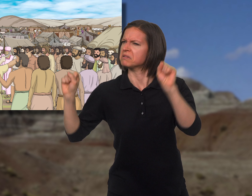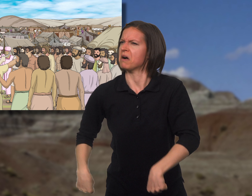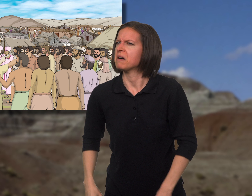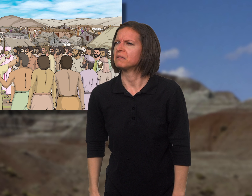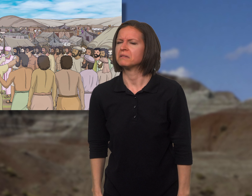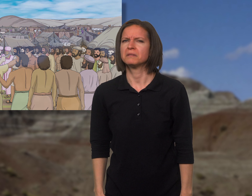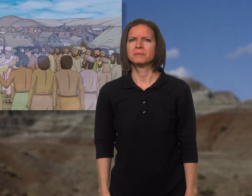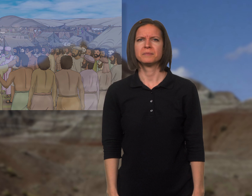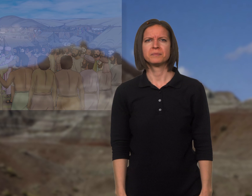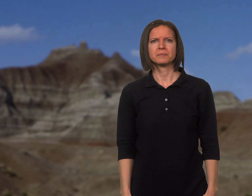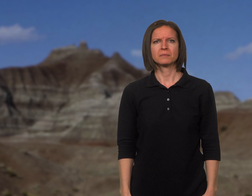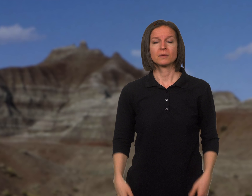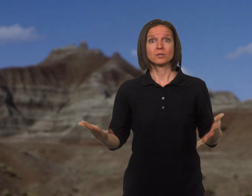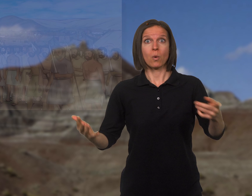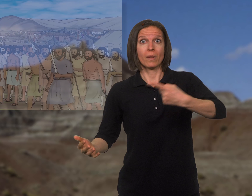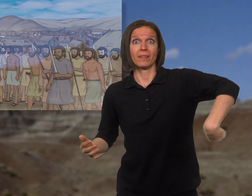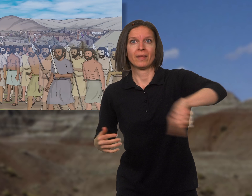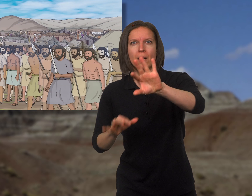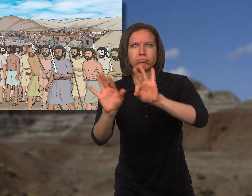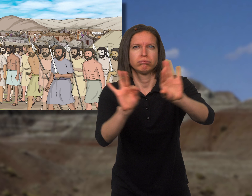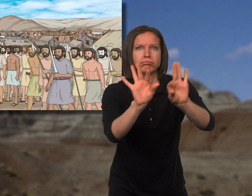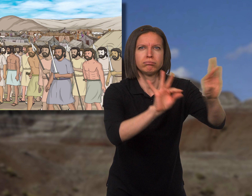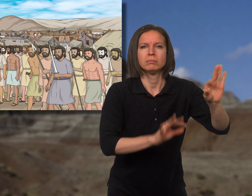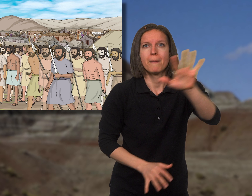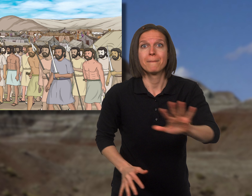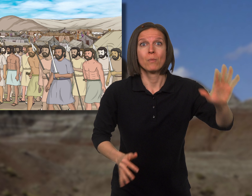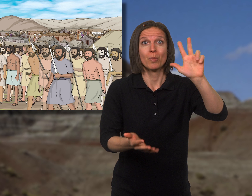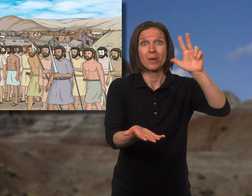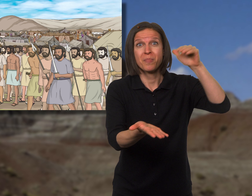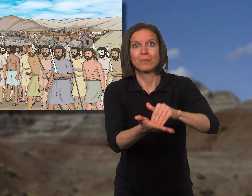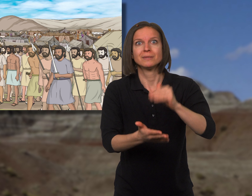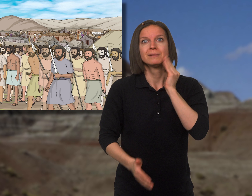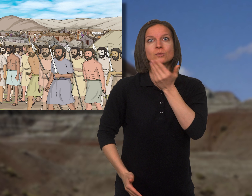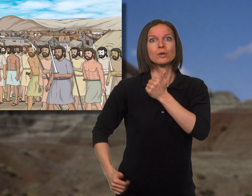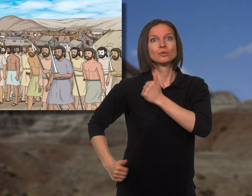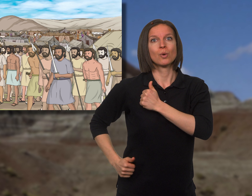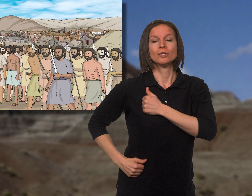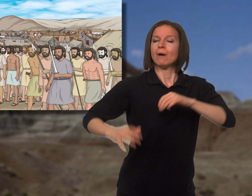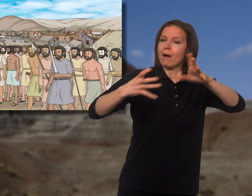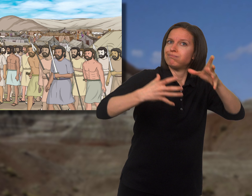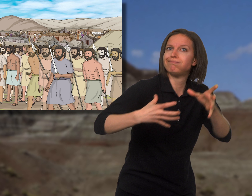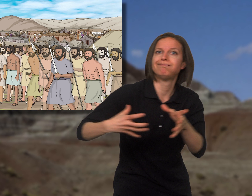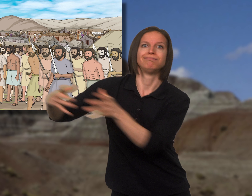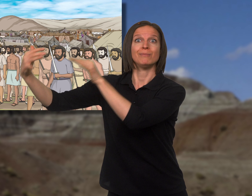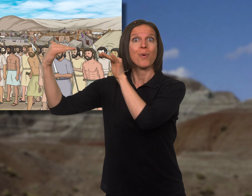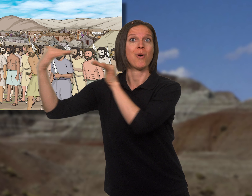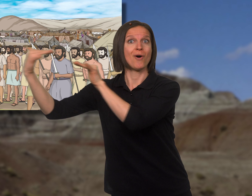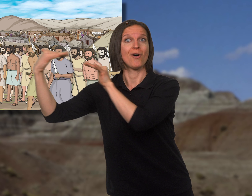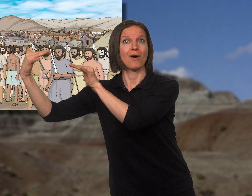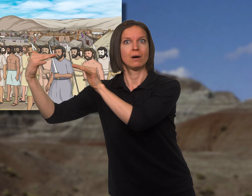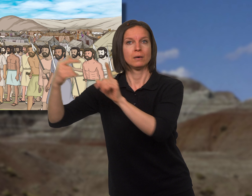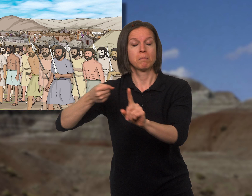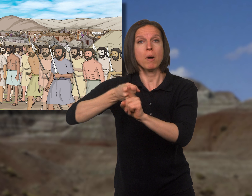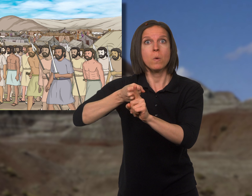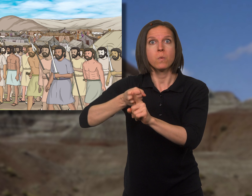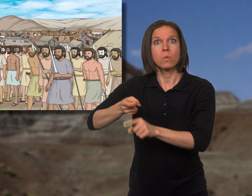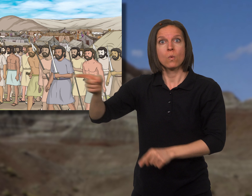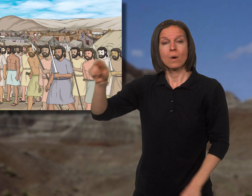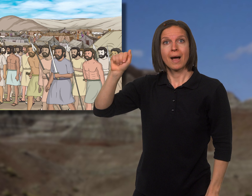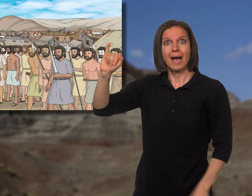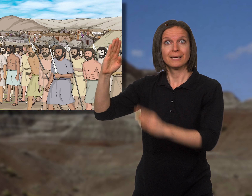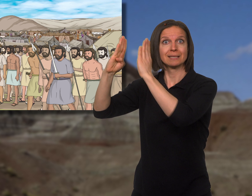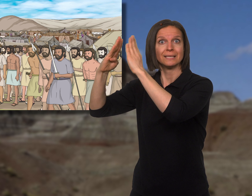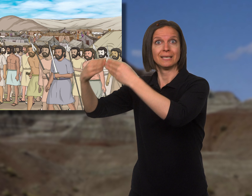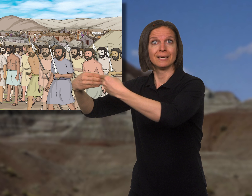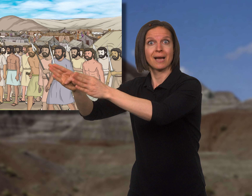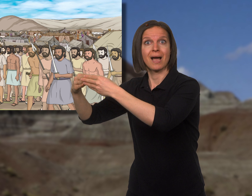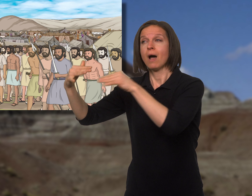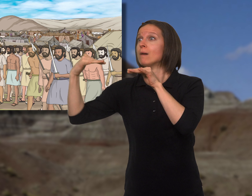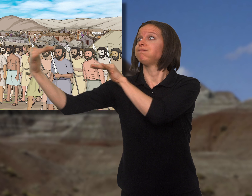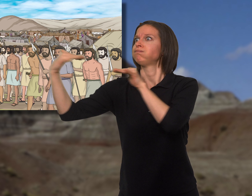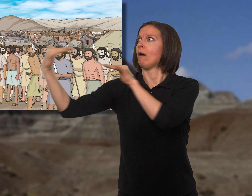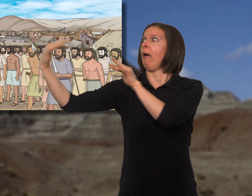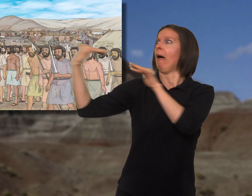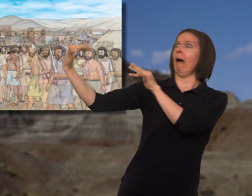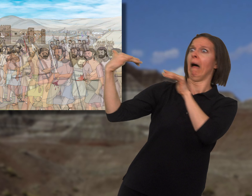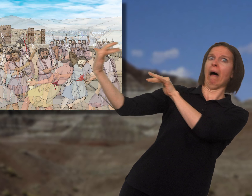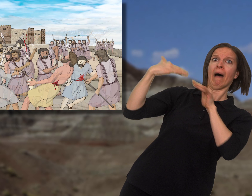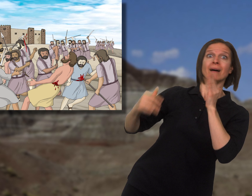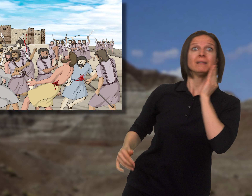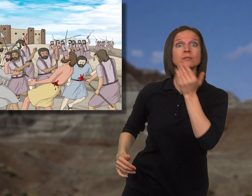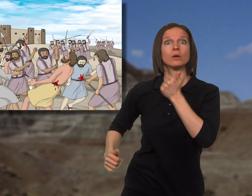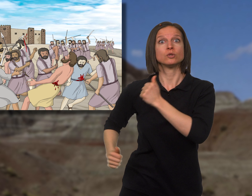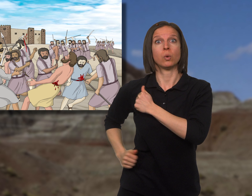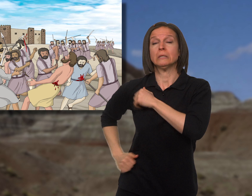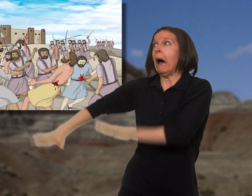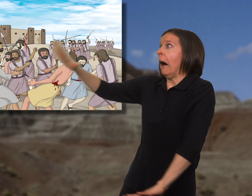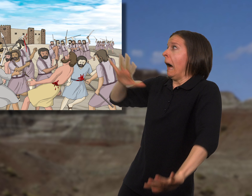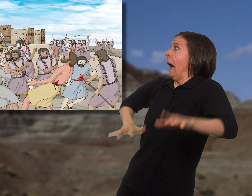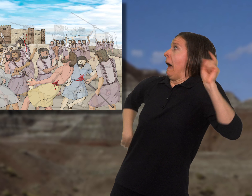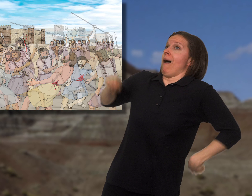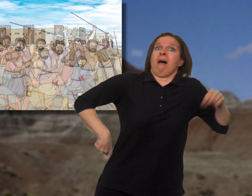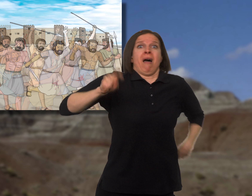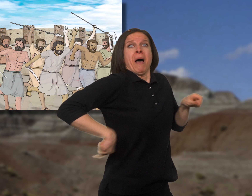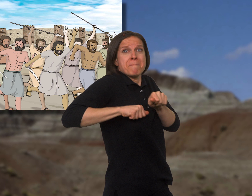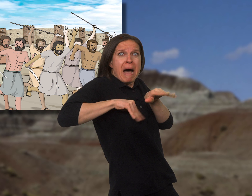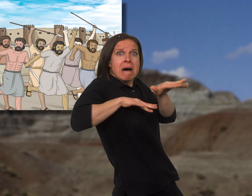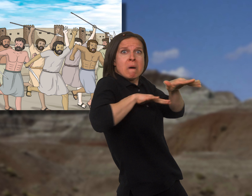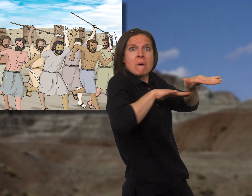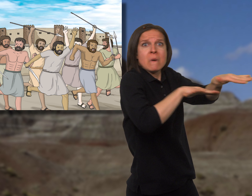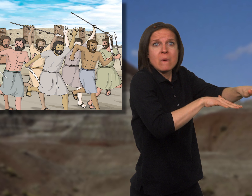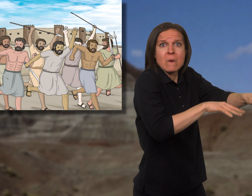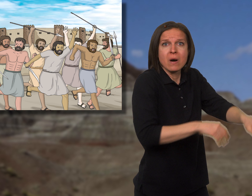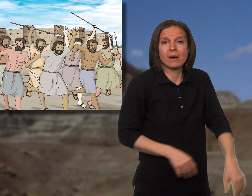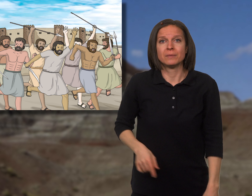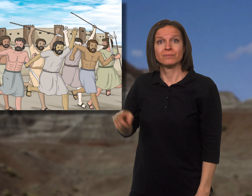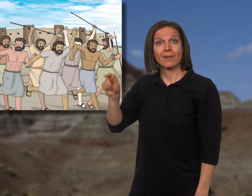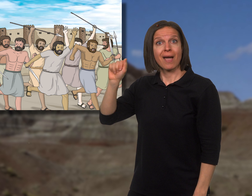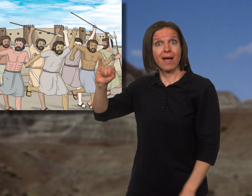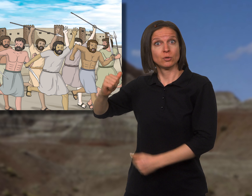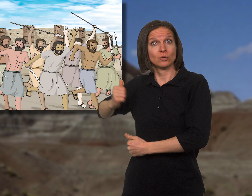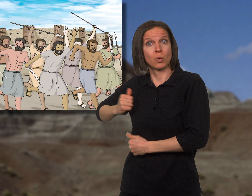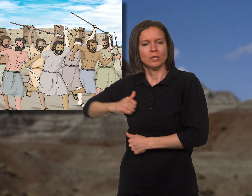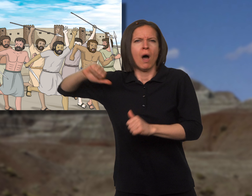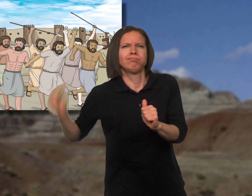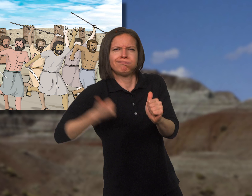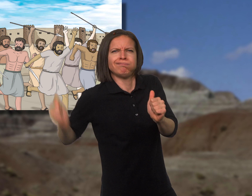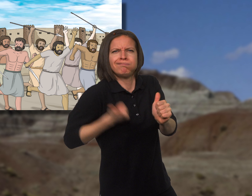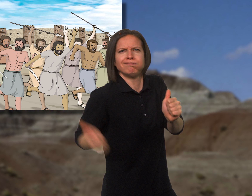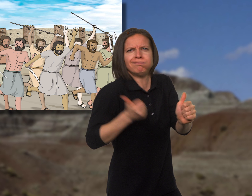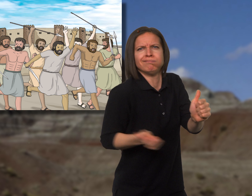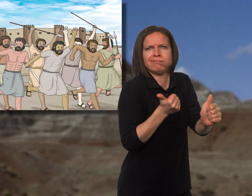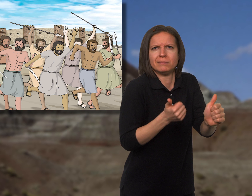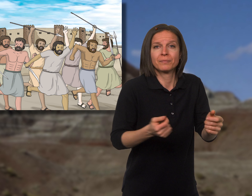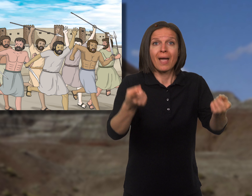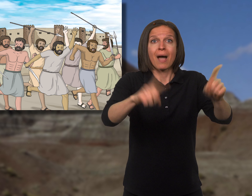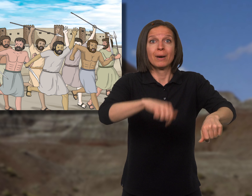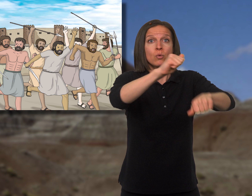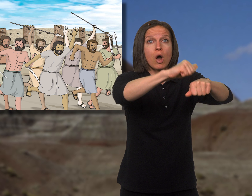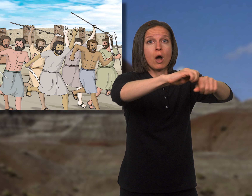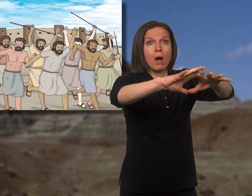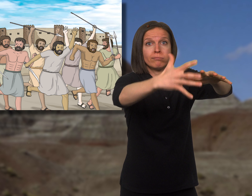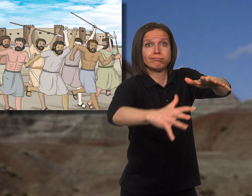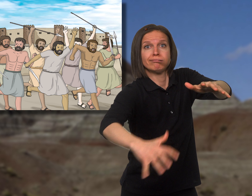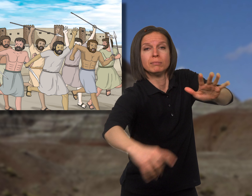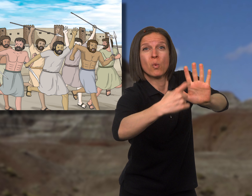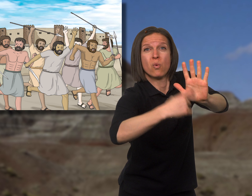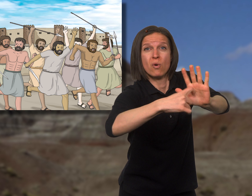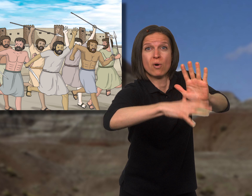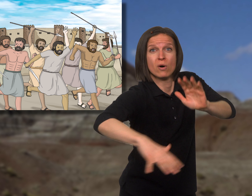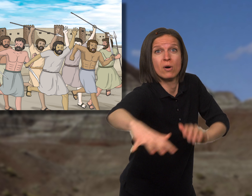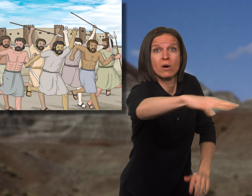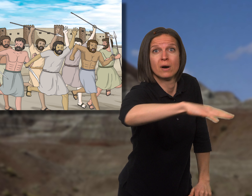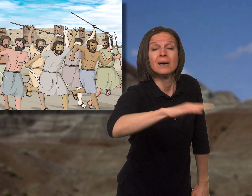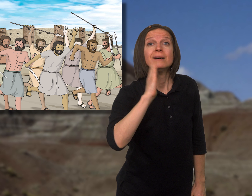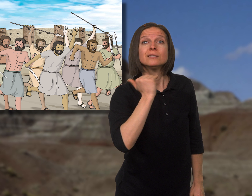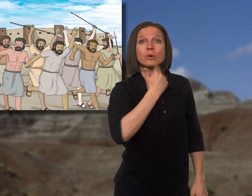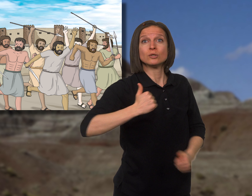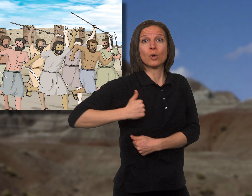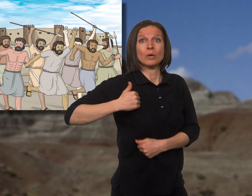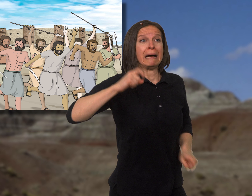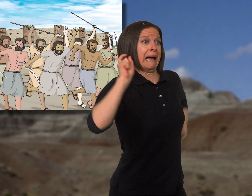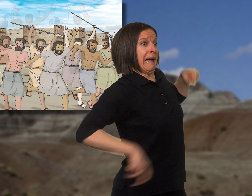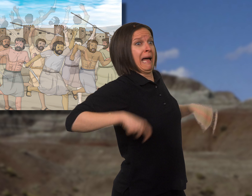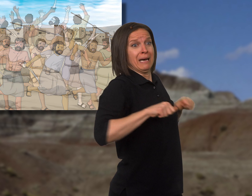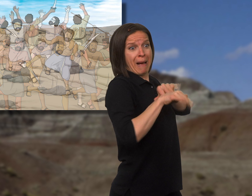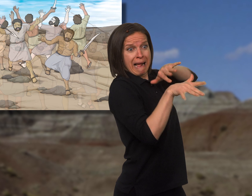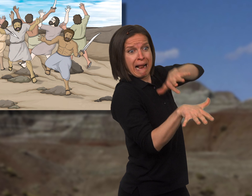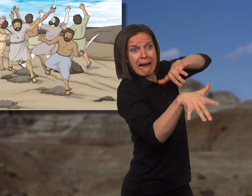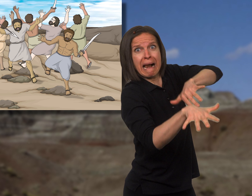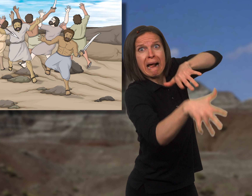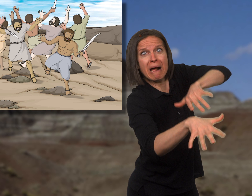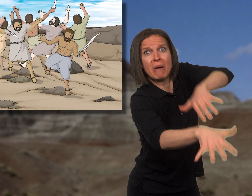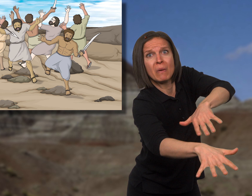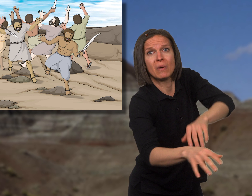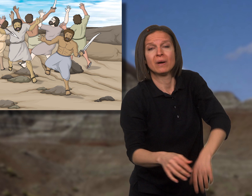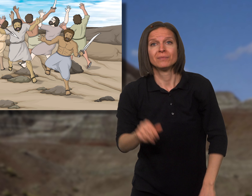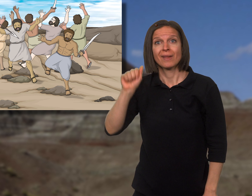So about three thousand men went up, but they fled before the men of Ai.